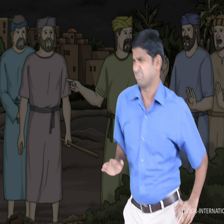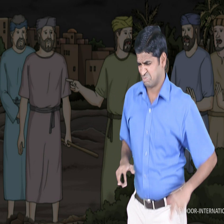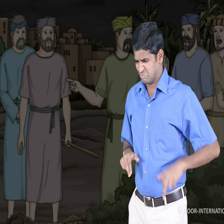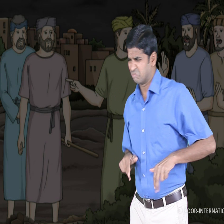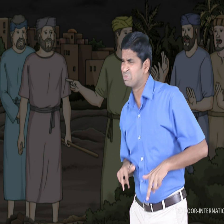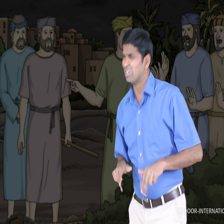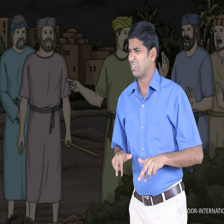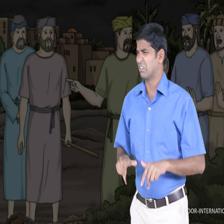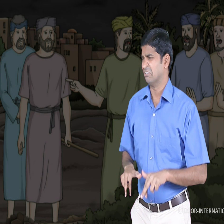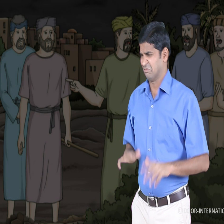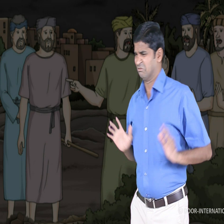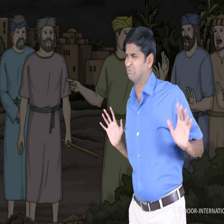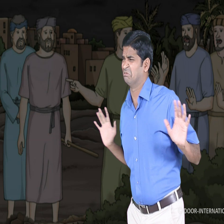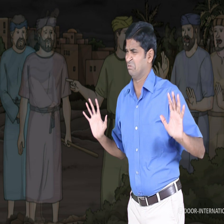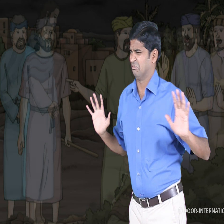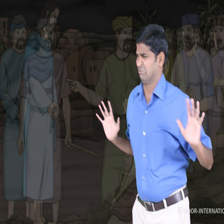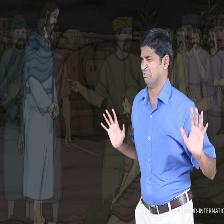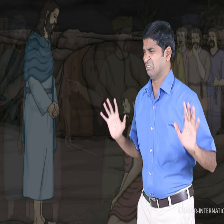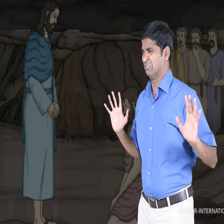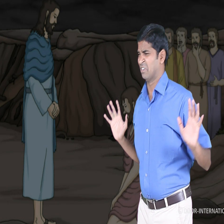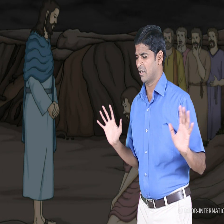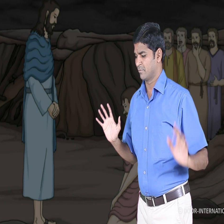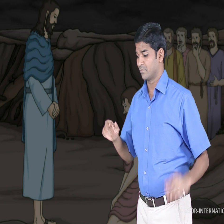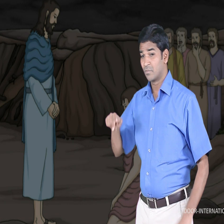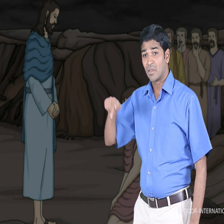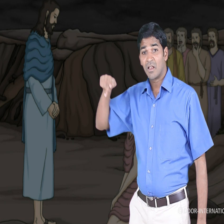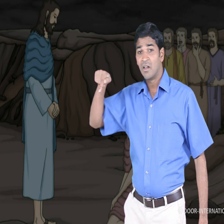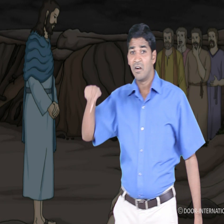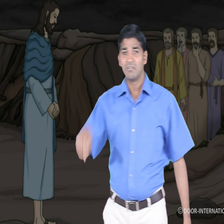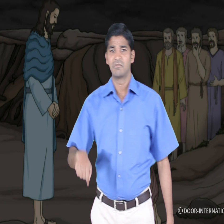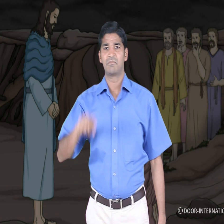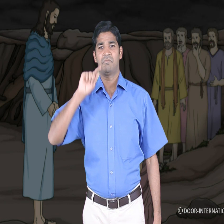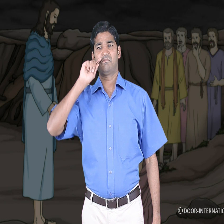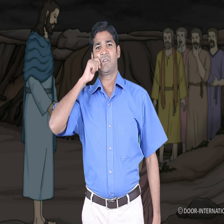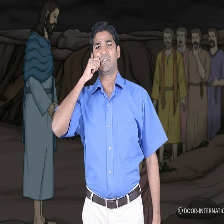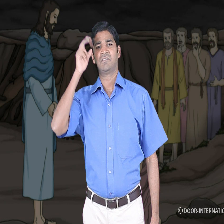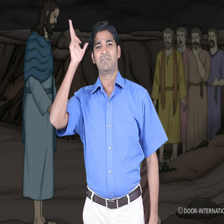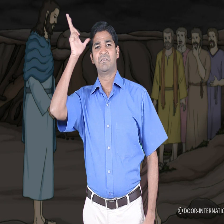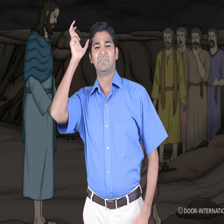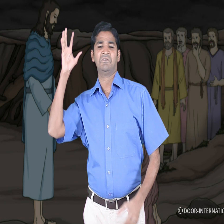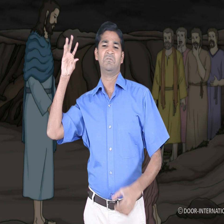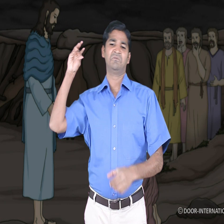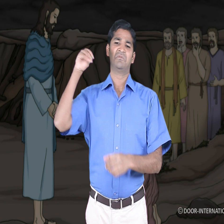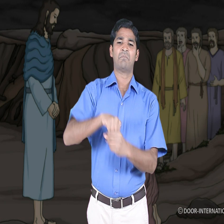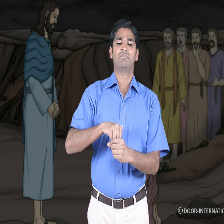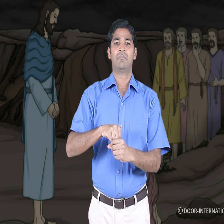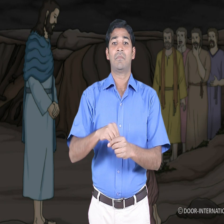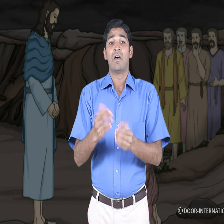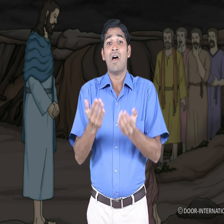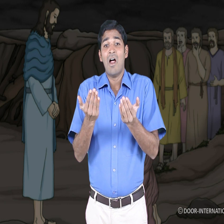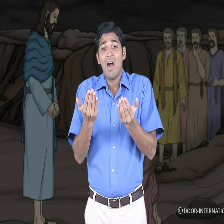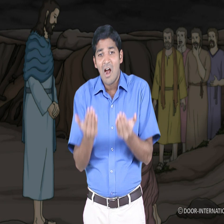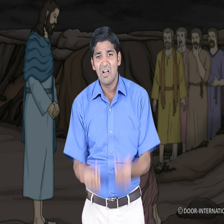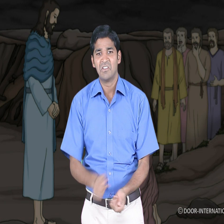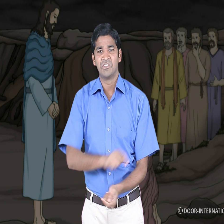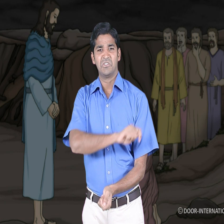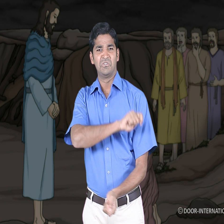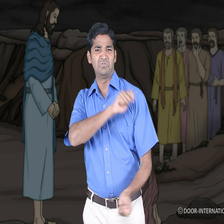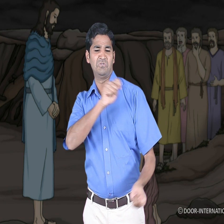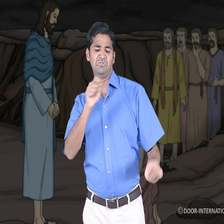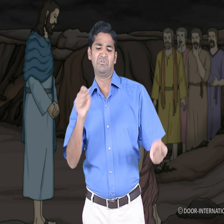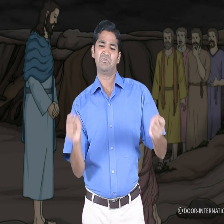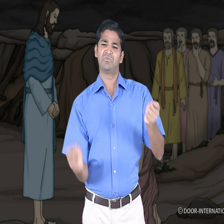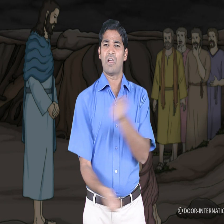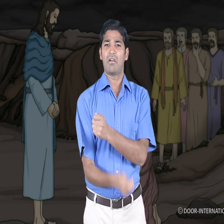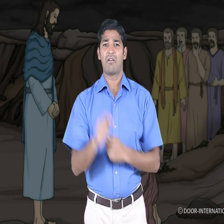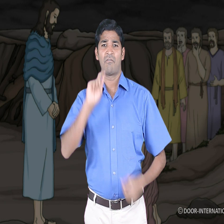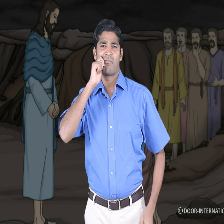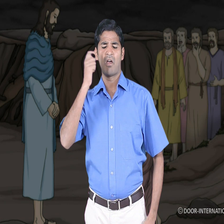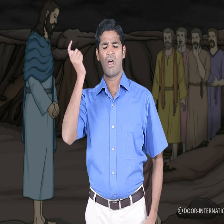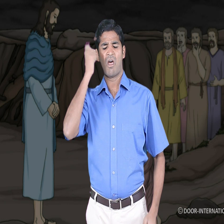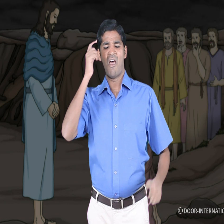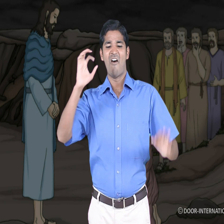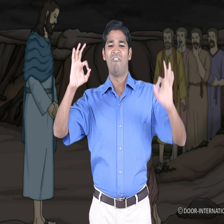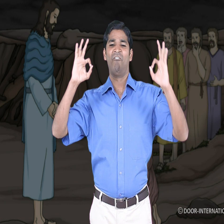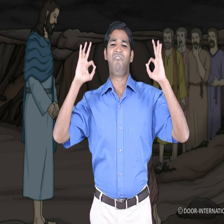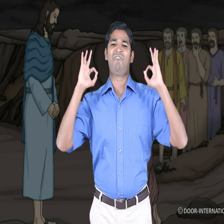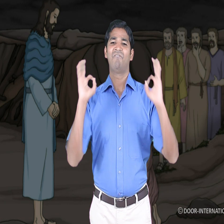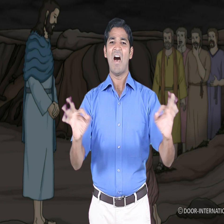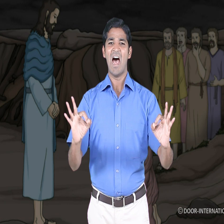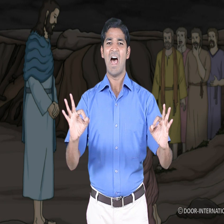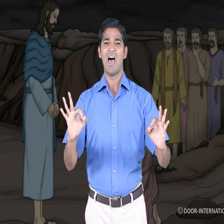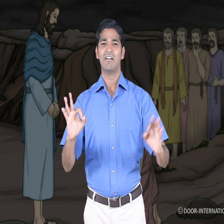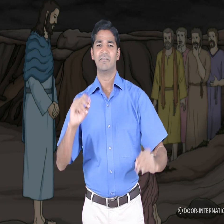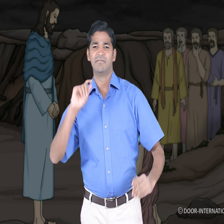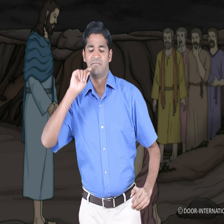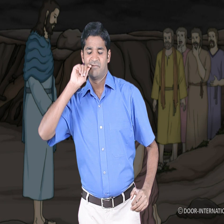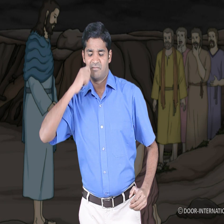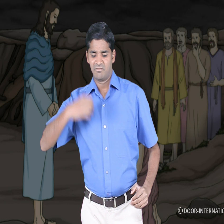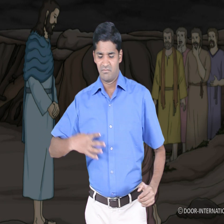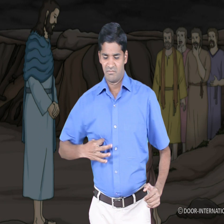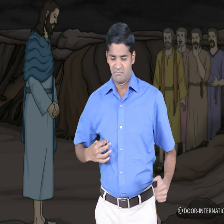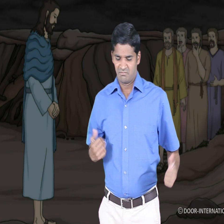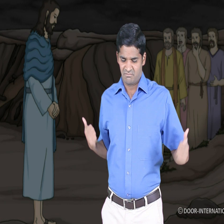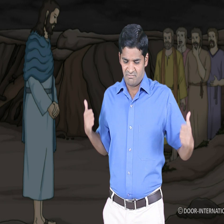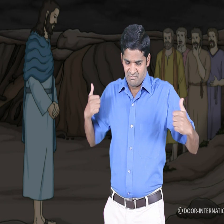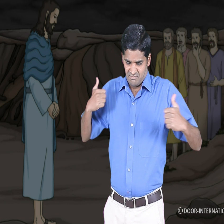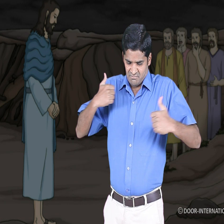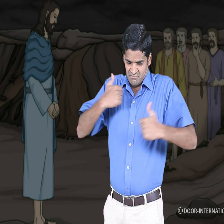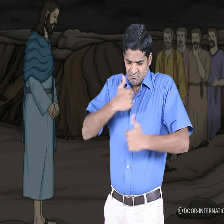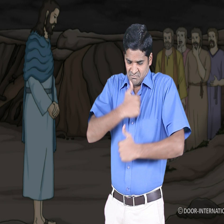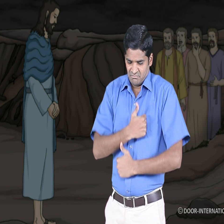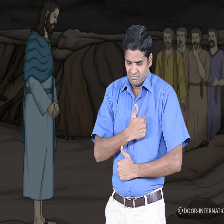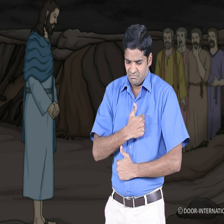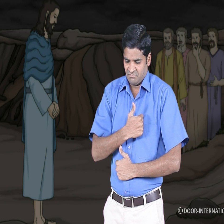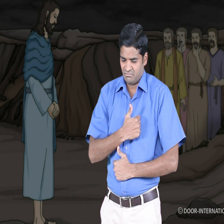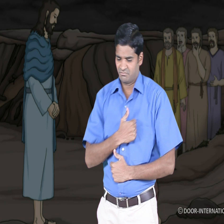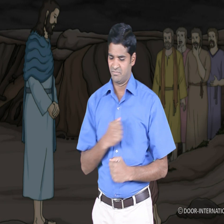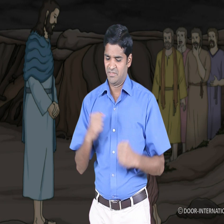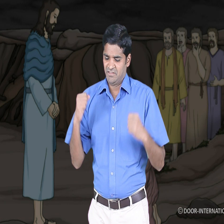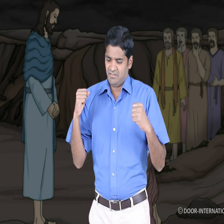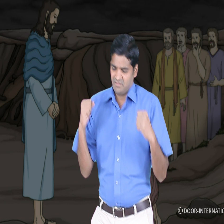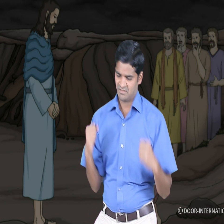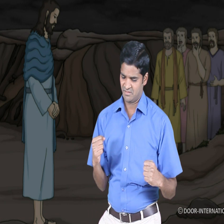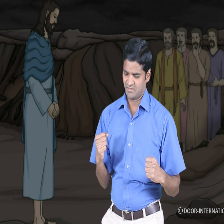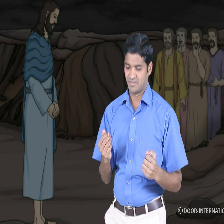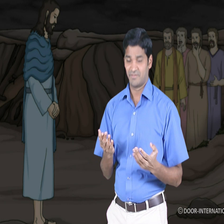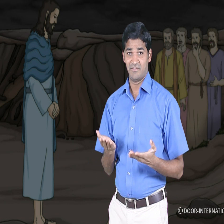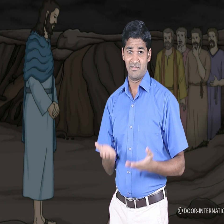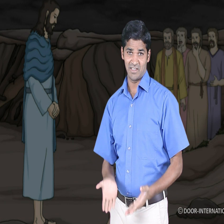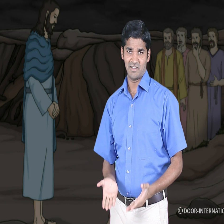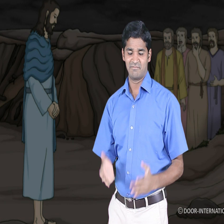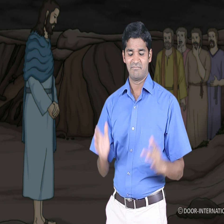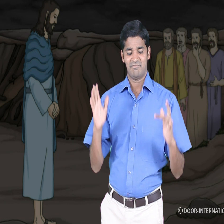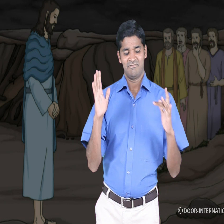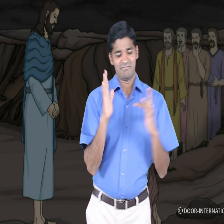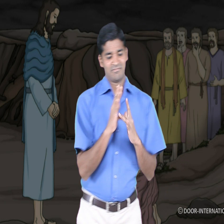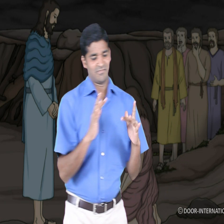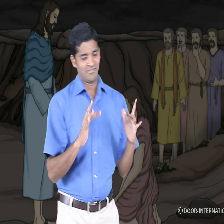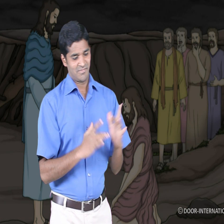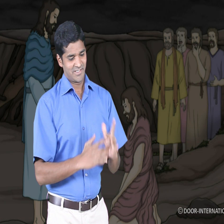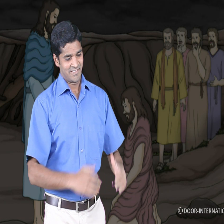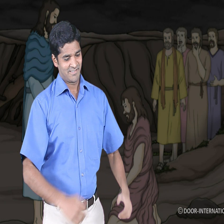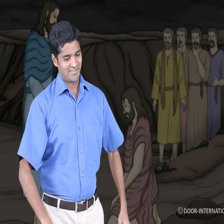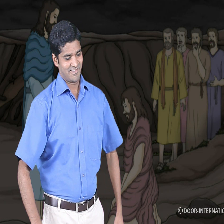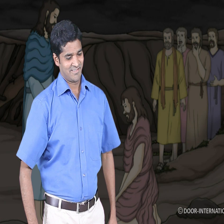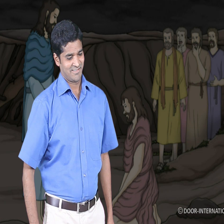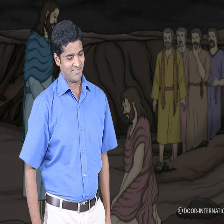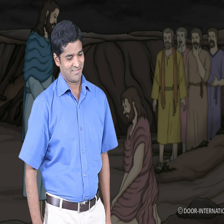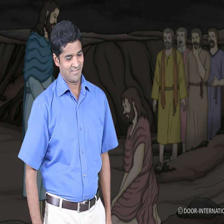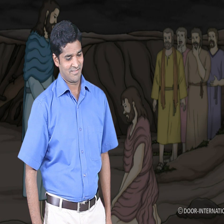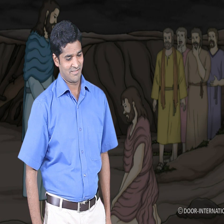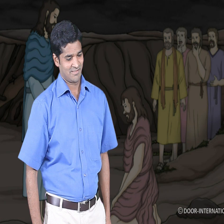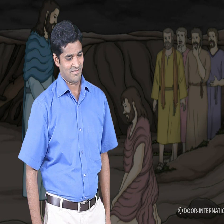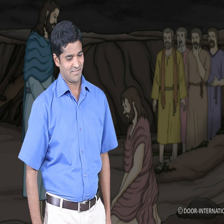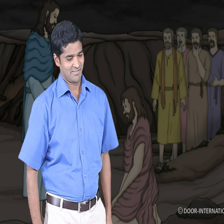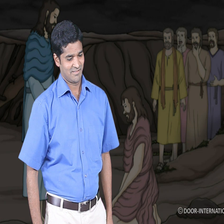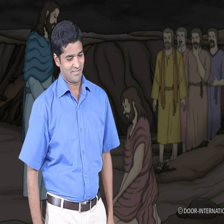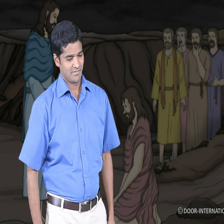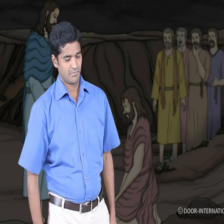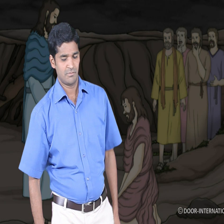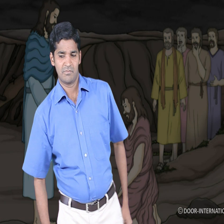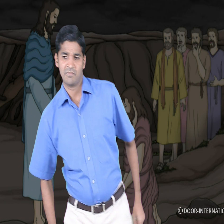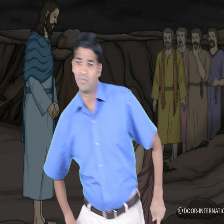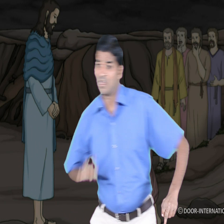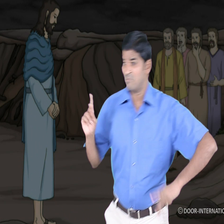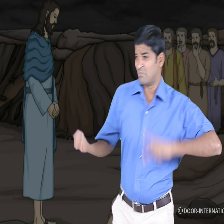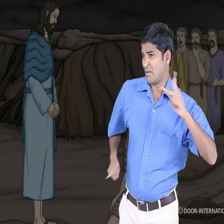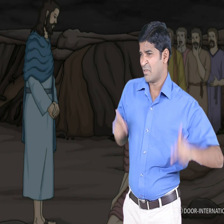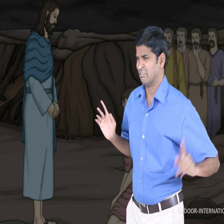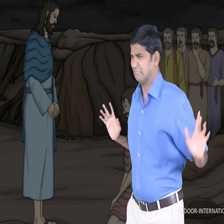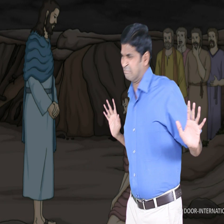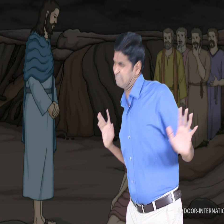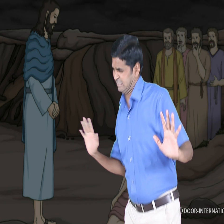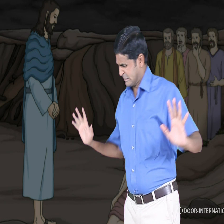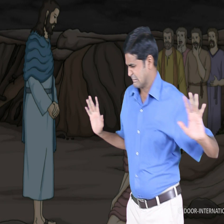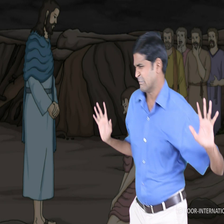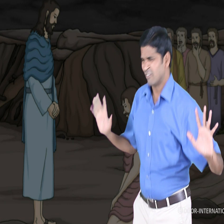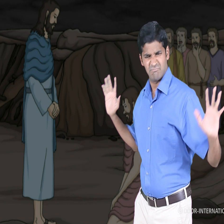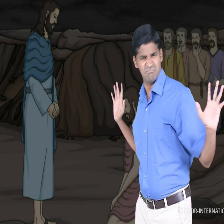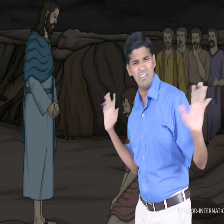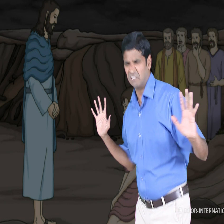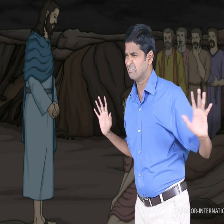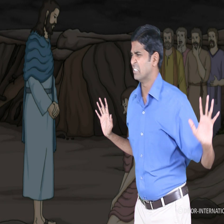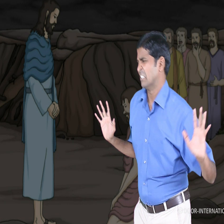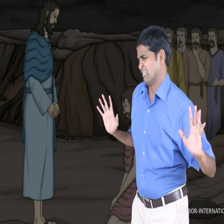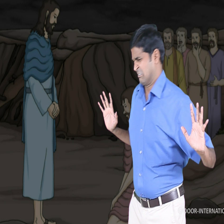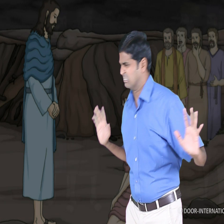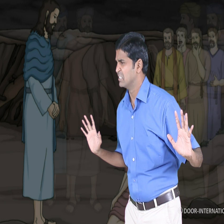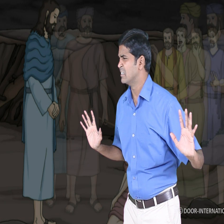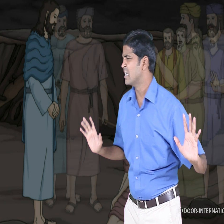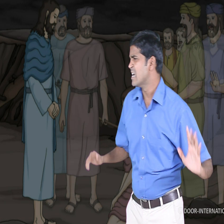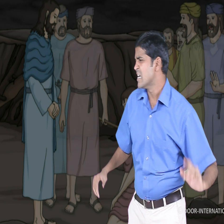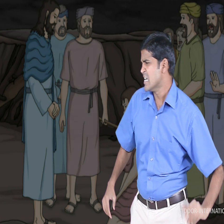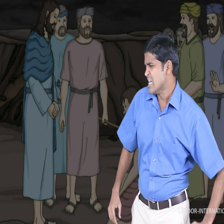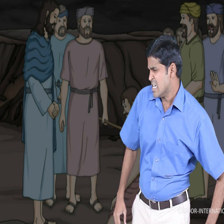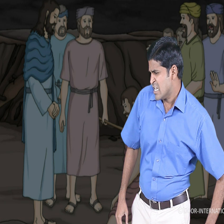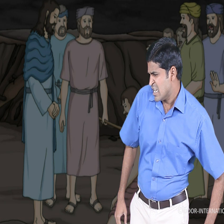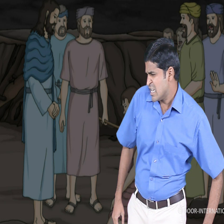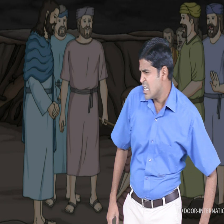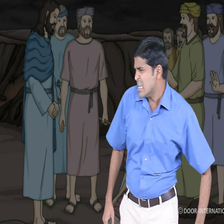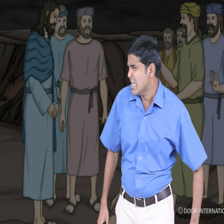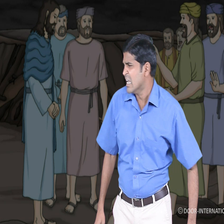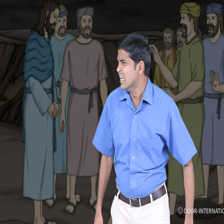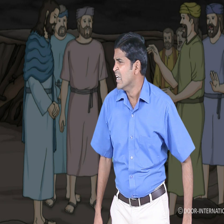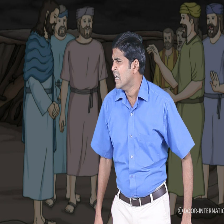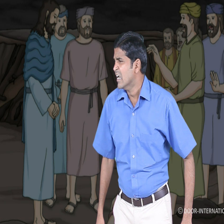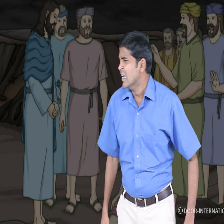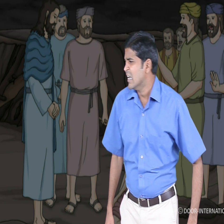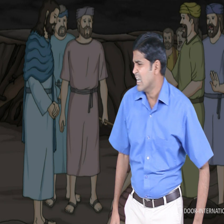When they came to Jesus, they saw the man who had been possessed by the legion of demons sitting there, clothed and in his right mind; and they were afraid.